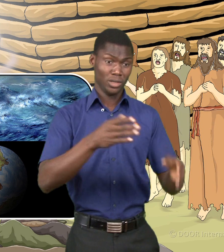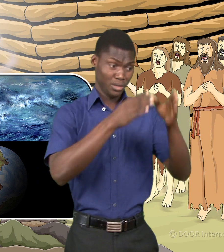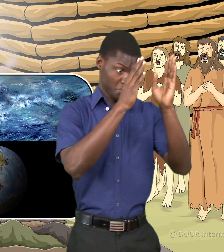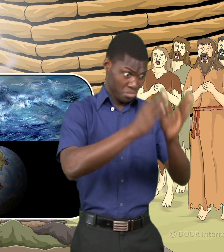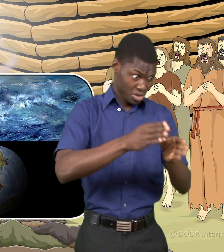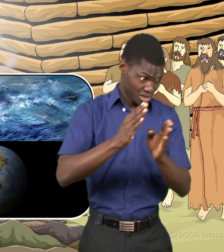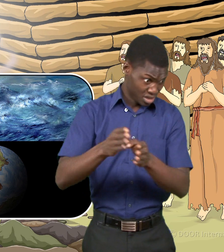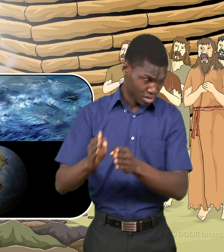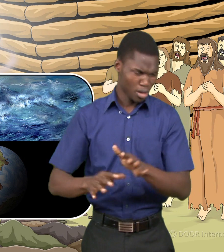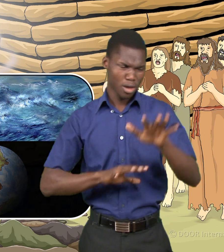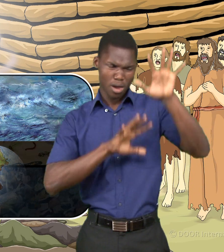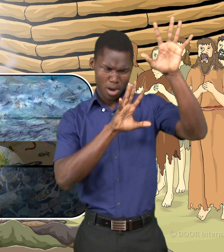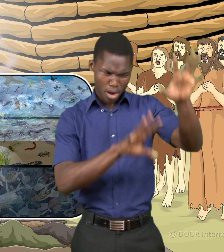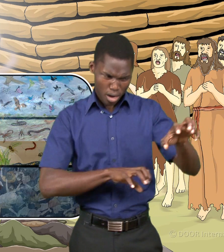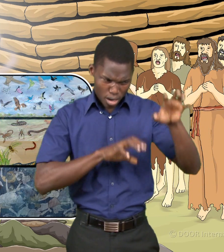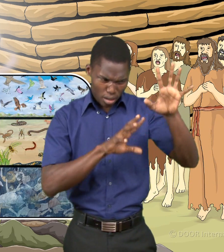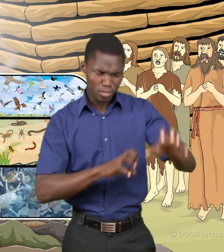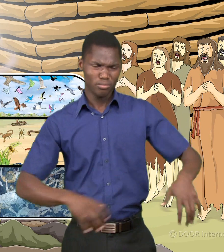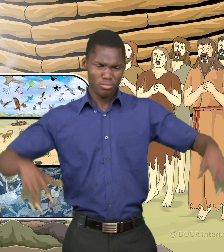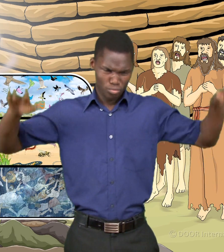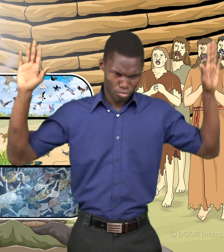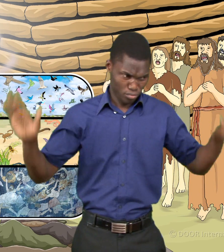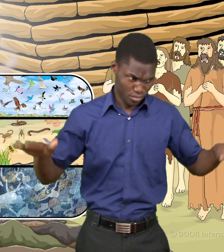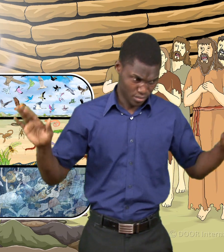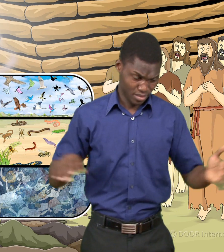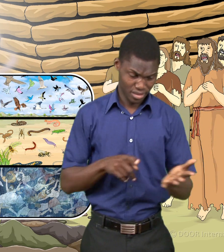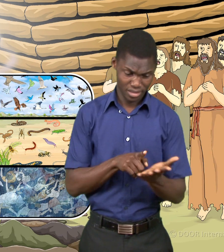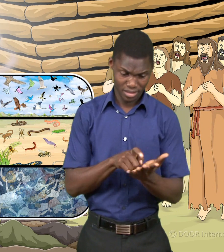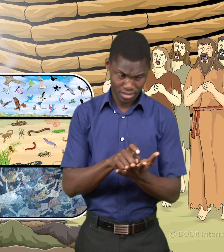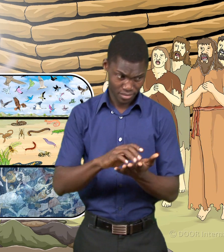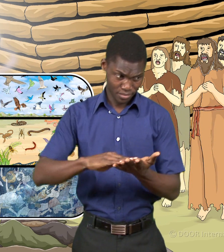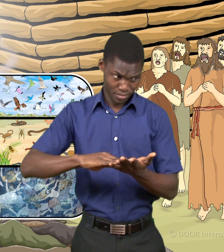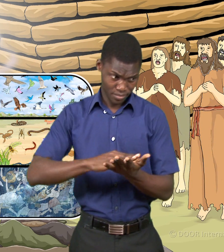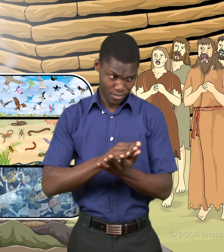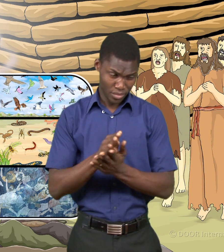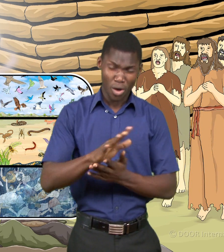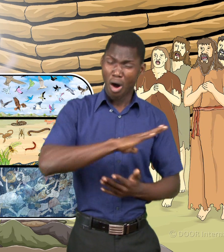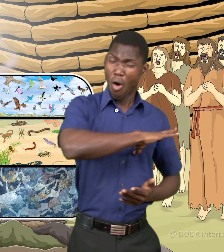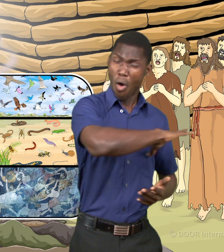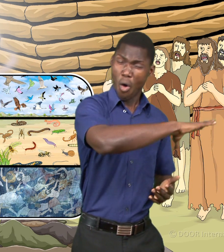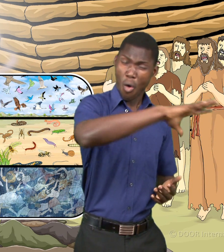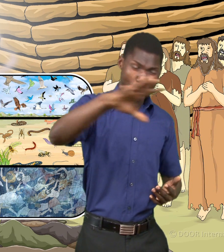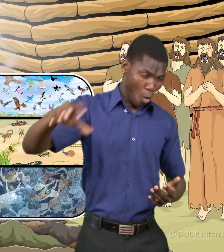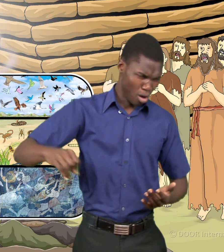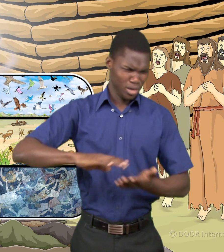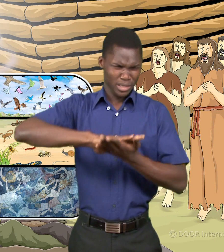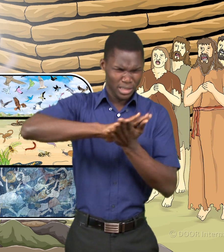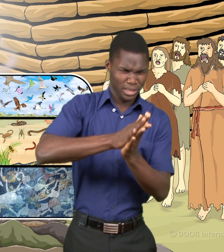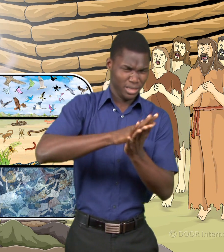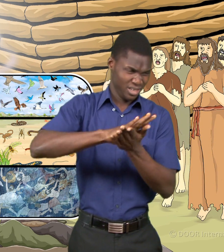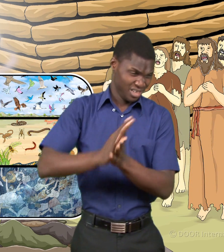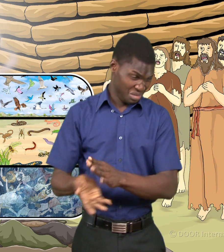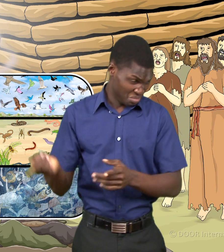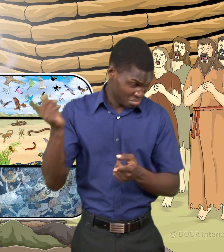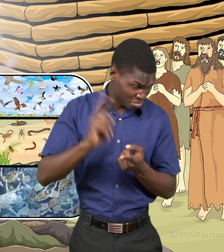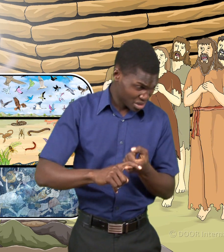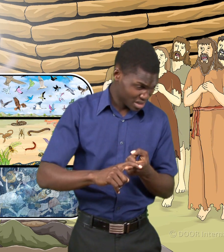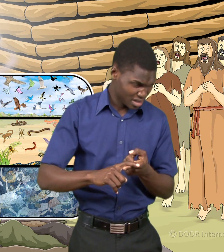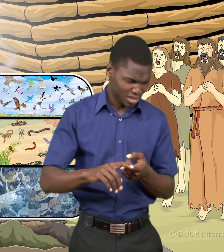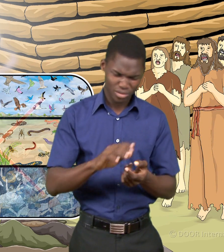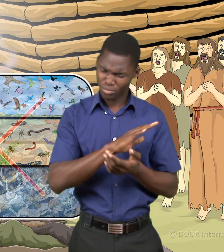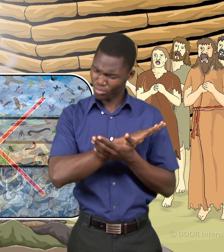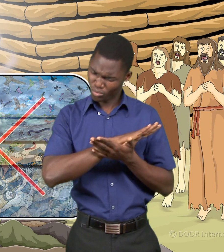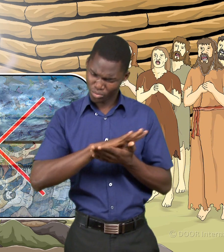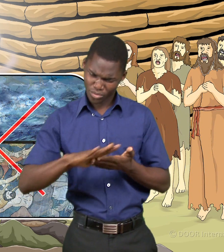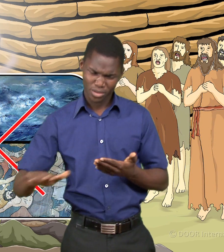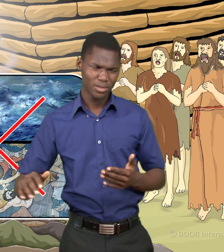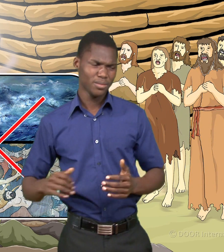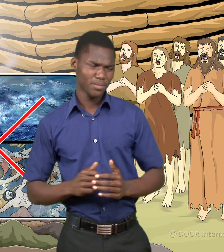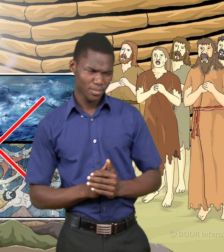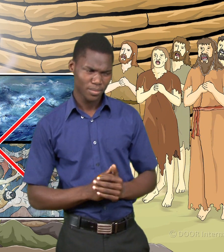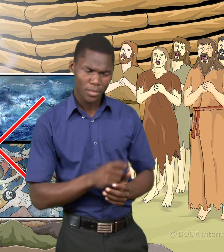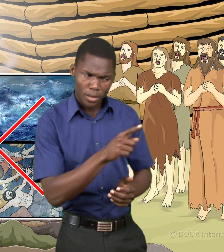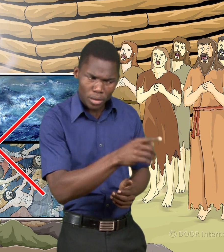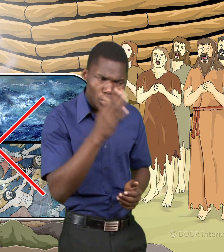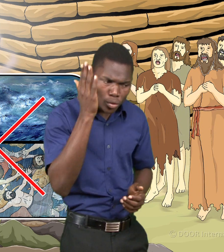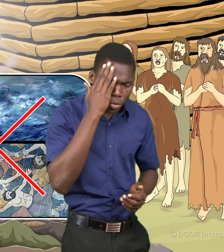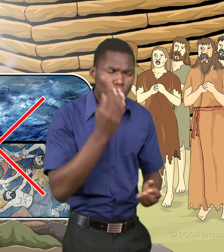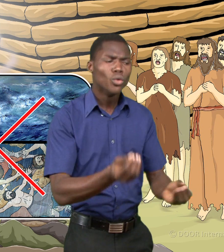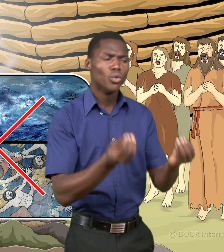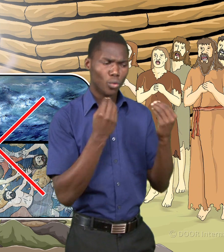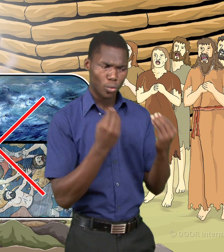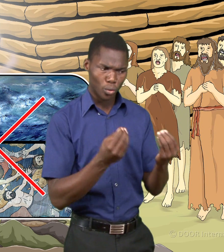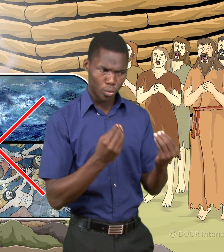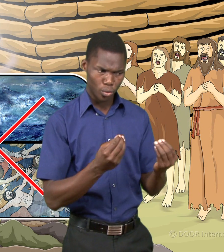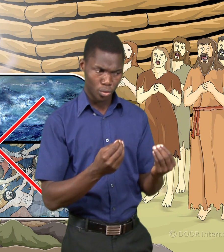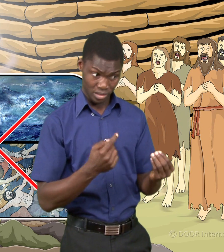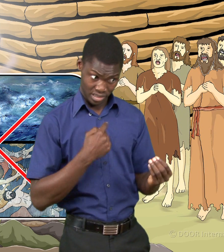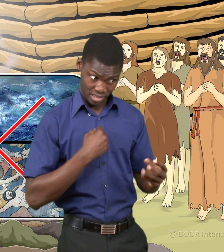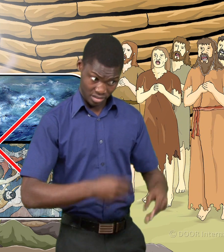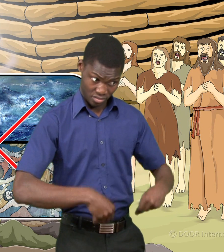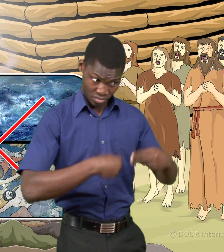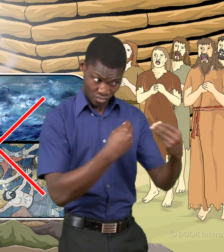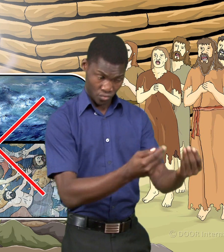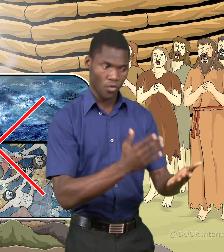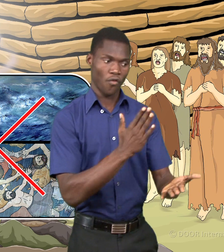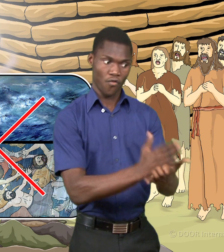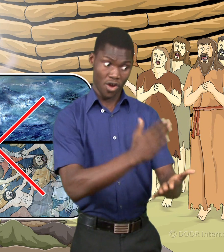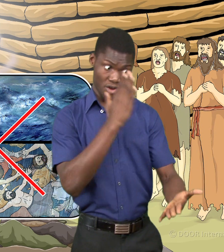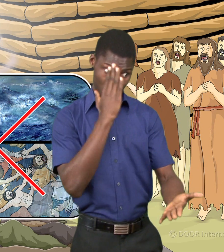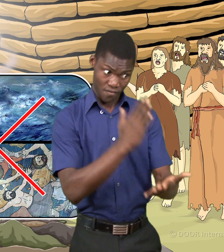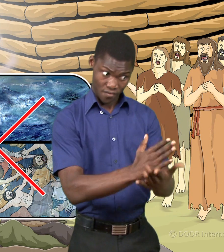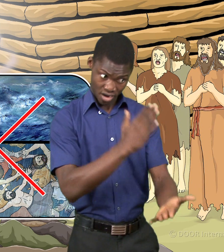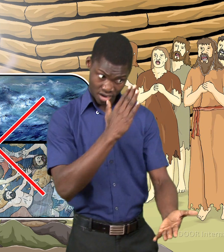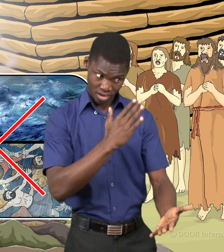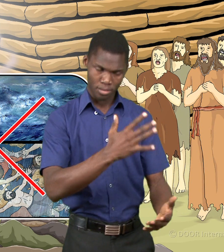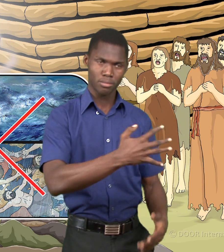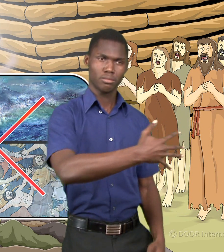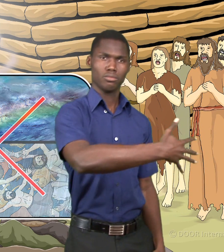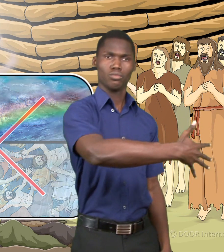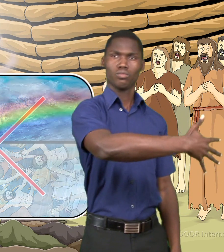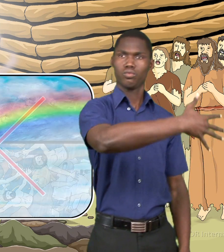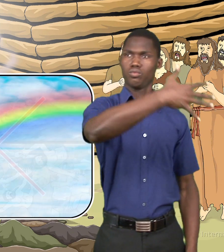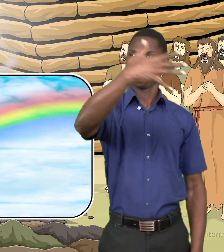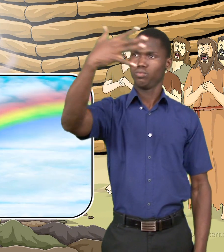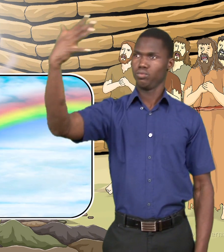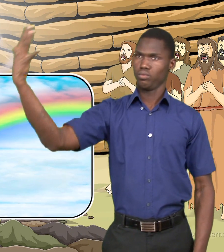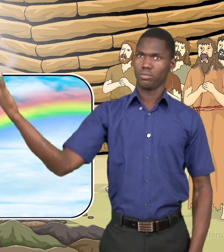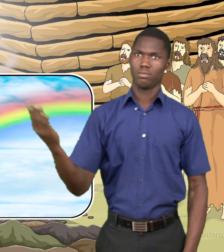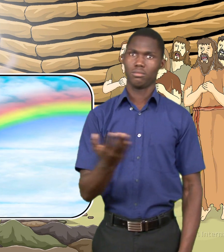And I establish My covenant with you: Never again will all life be cut off by the waters of a flood; never again will there be a flood to destroy the earth.”